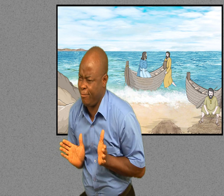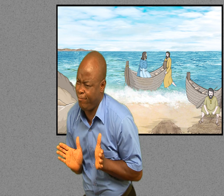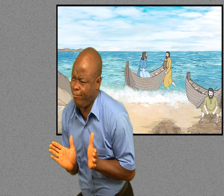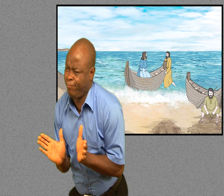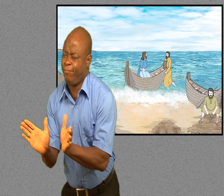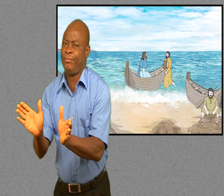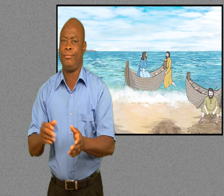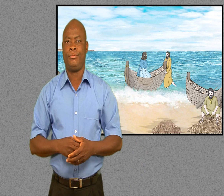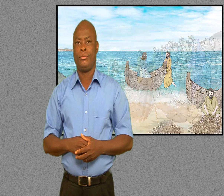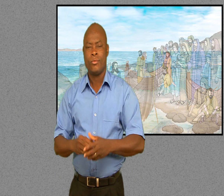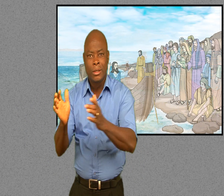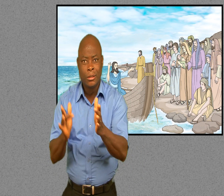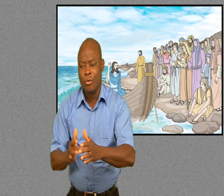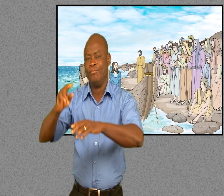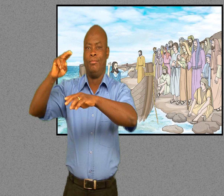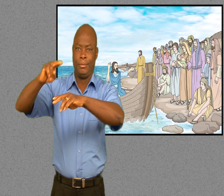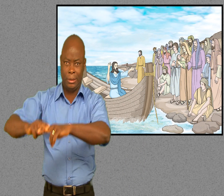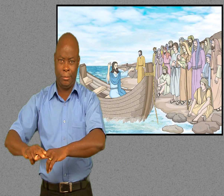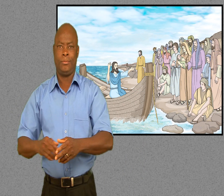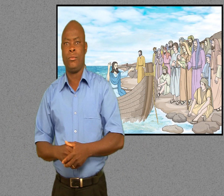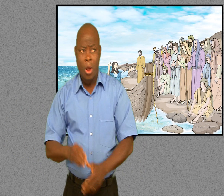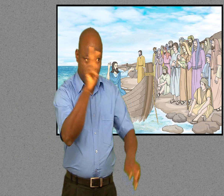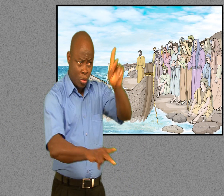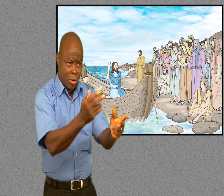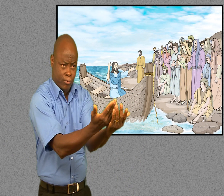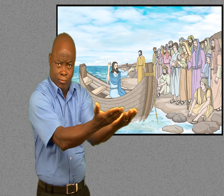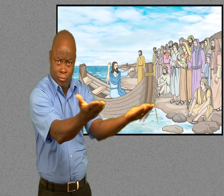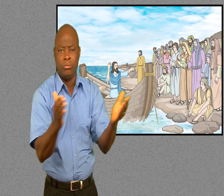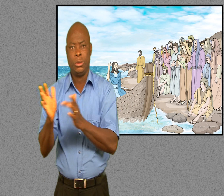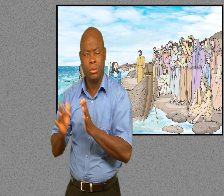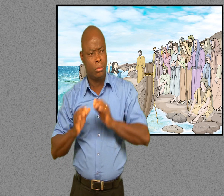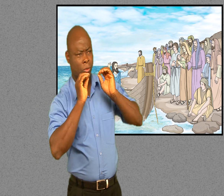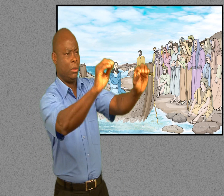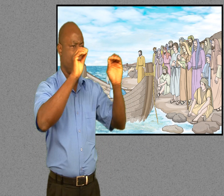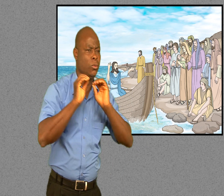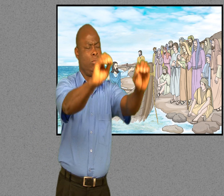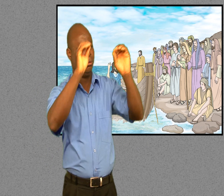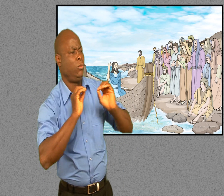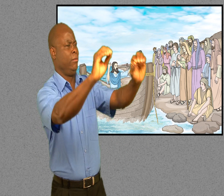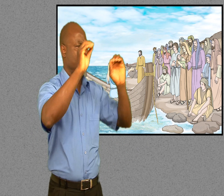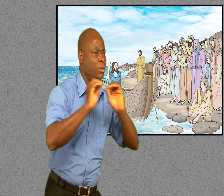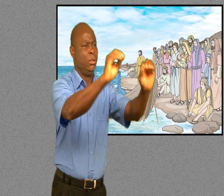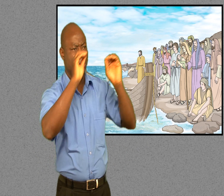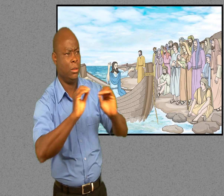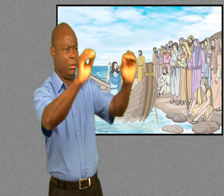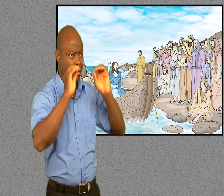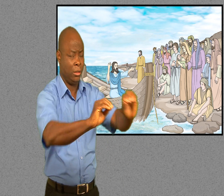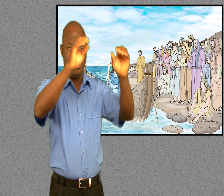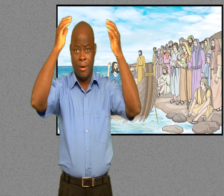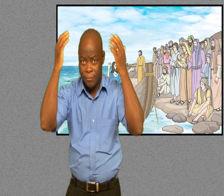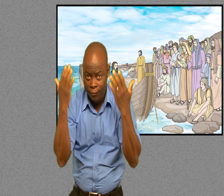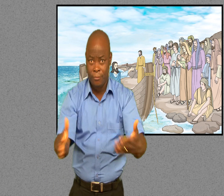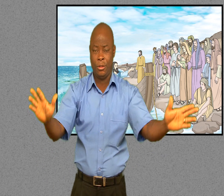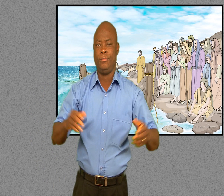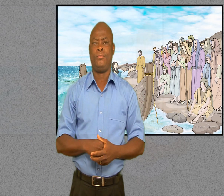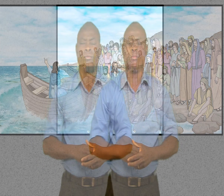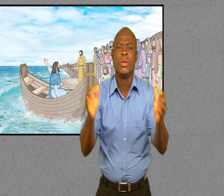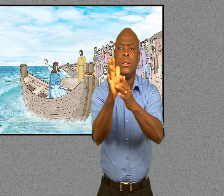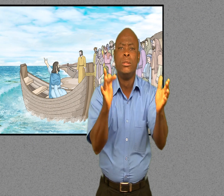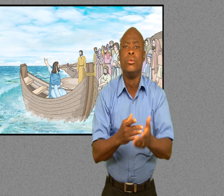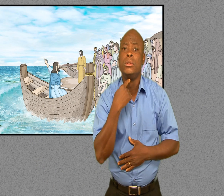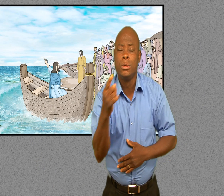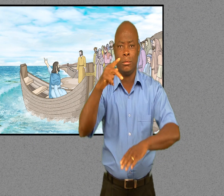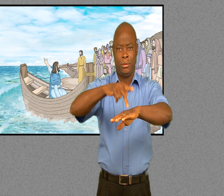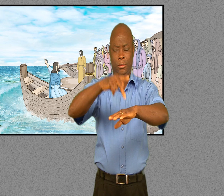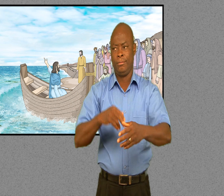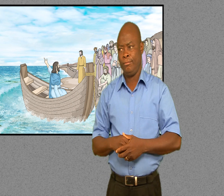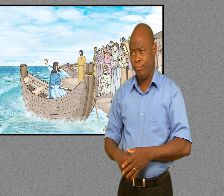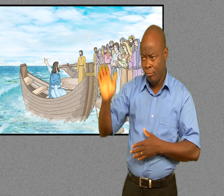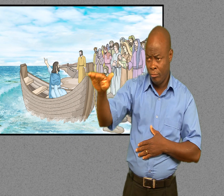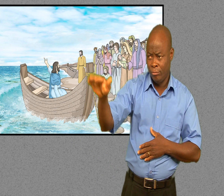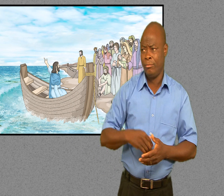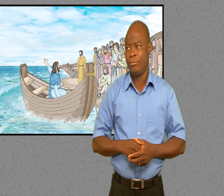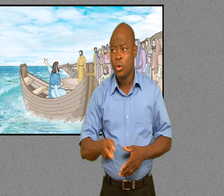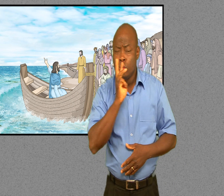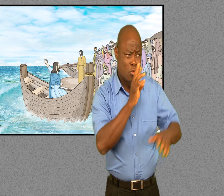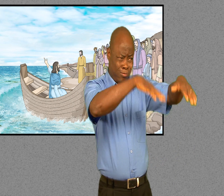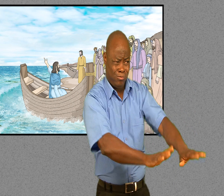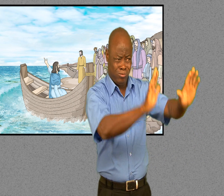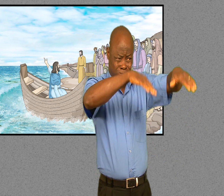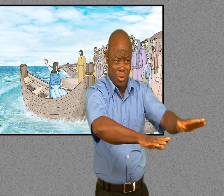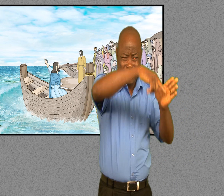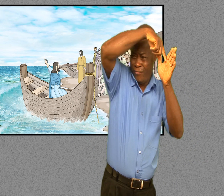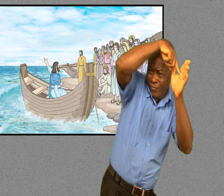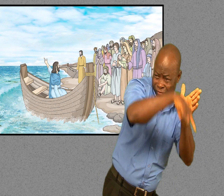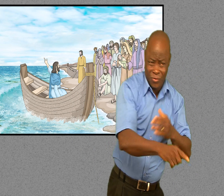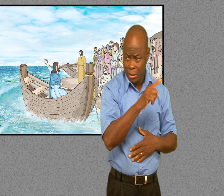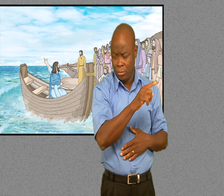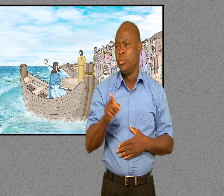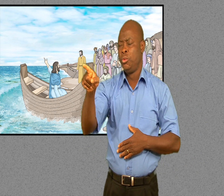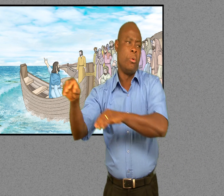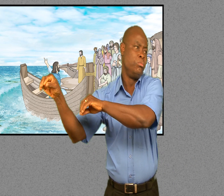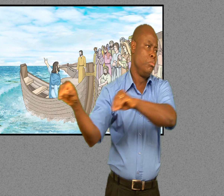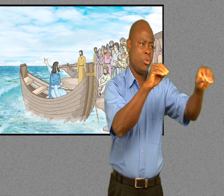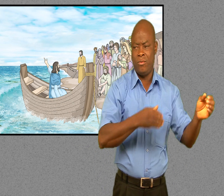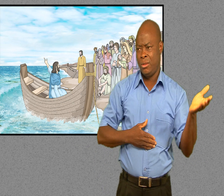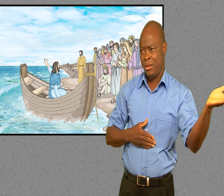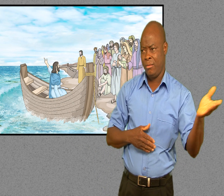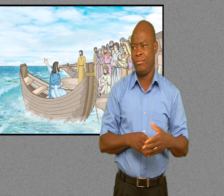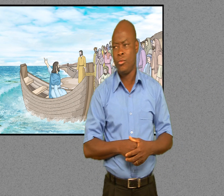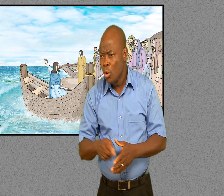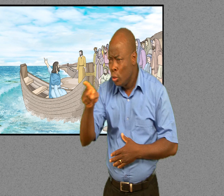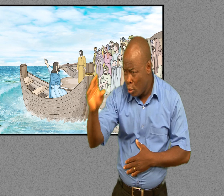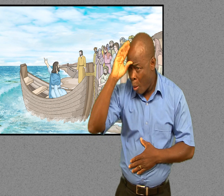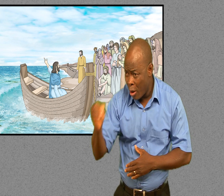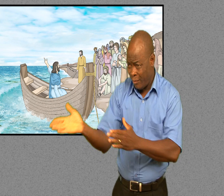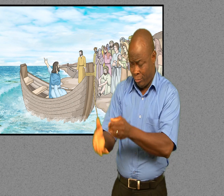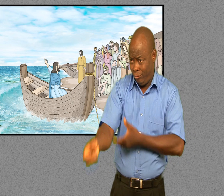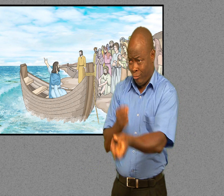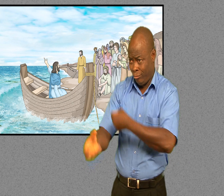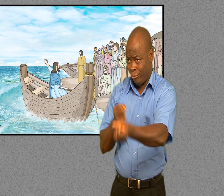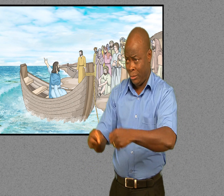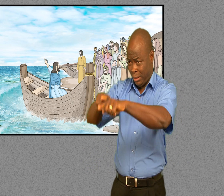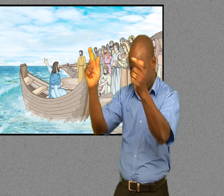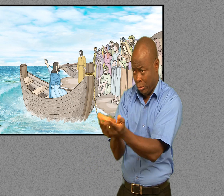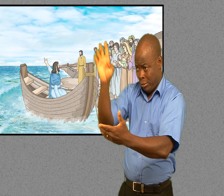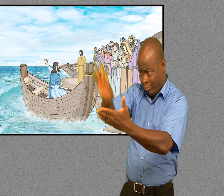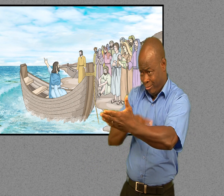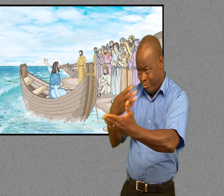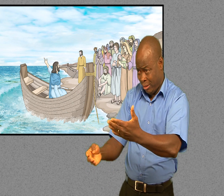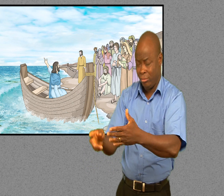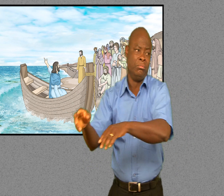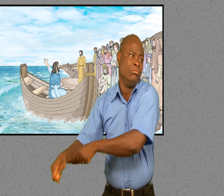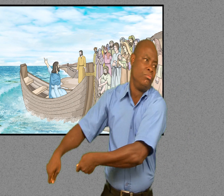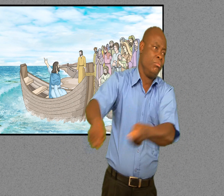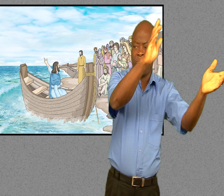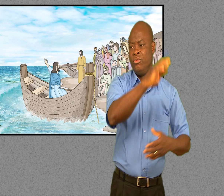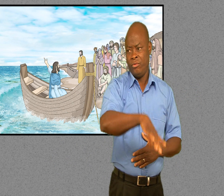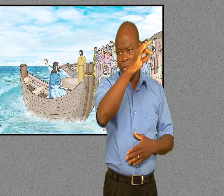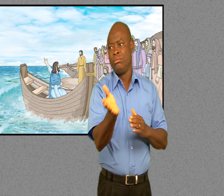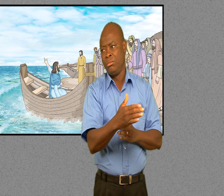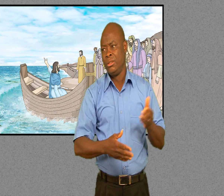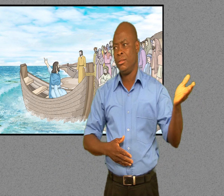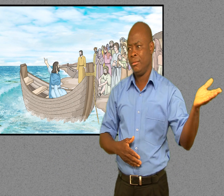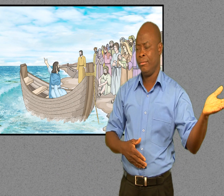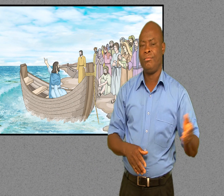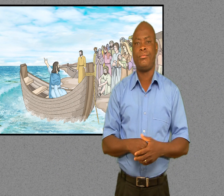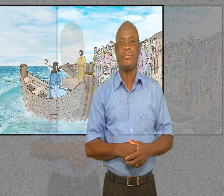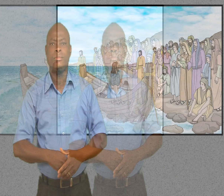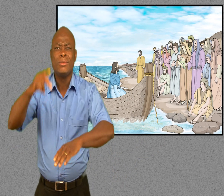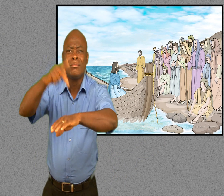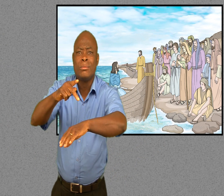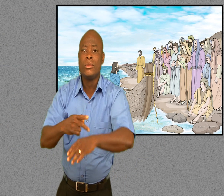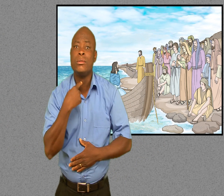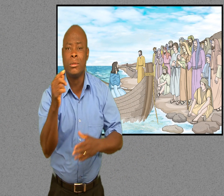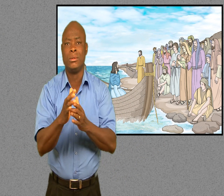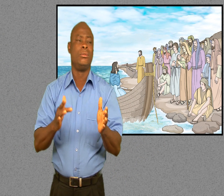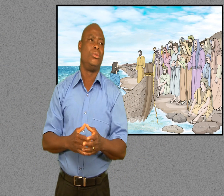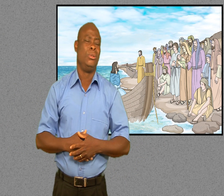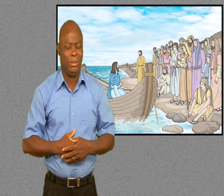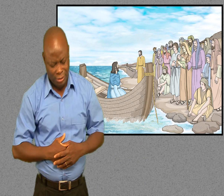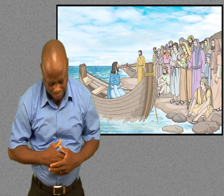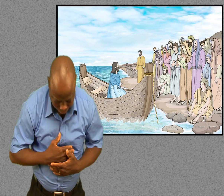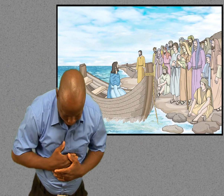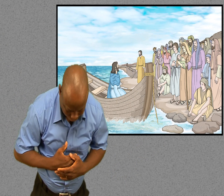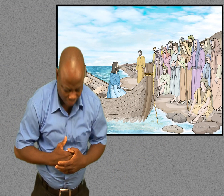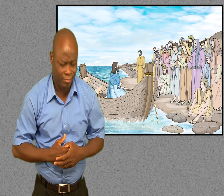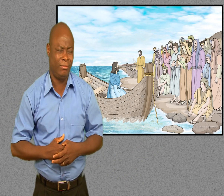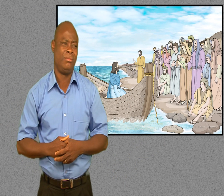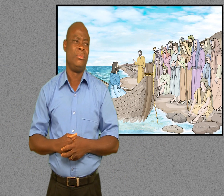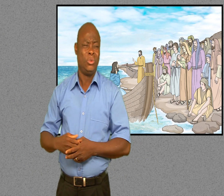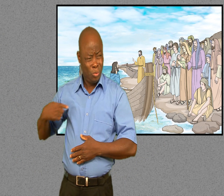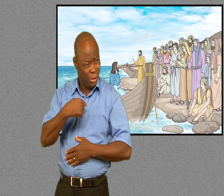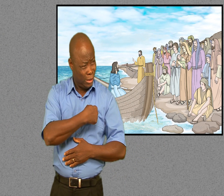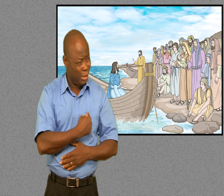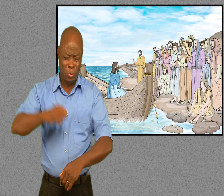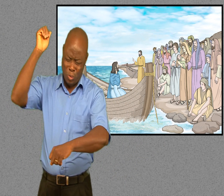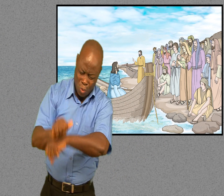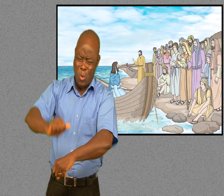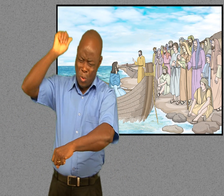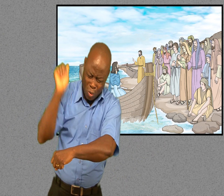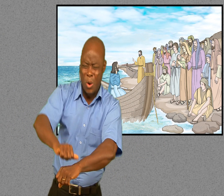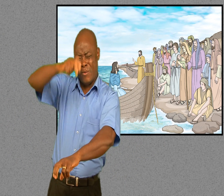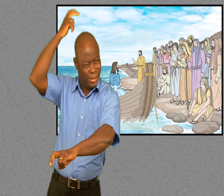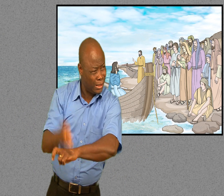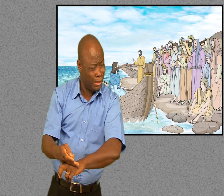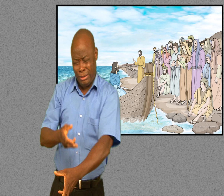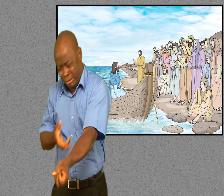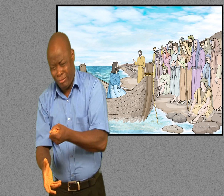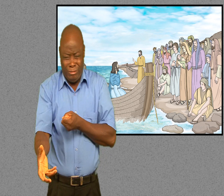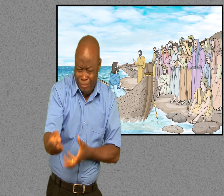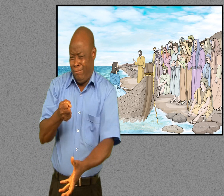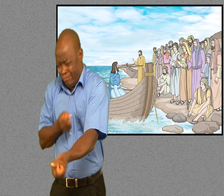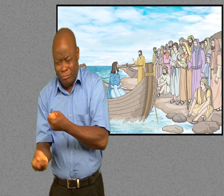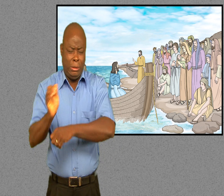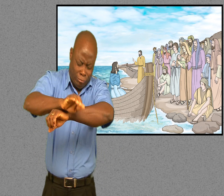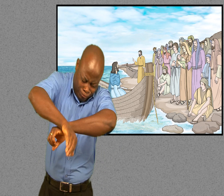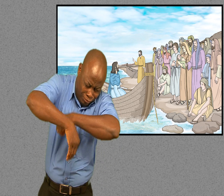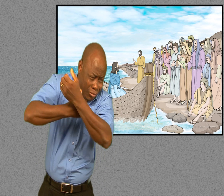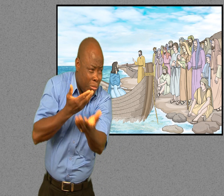And sitting down, He taught the people from the boat. When Jesus had finished speaking, He said to Simon, “Put out into deep water and let down your nets for a catch.”